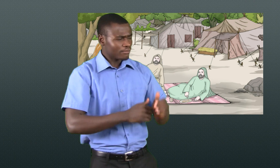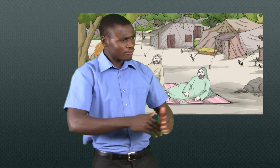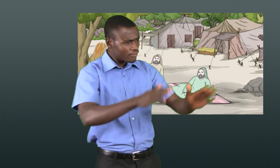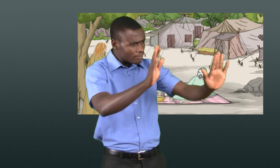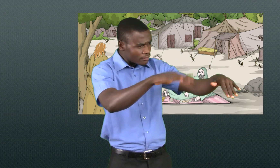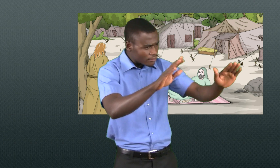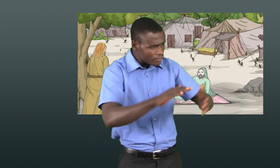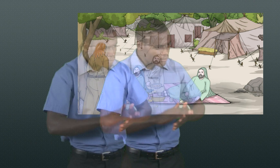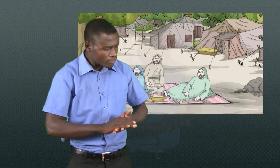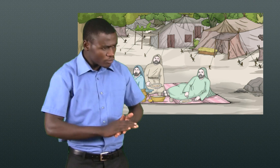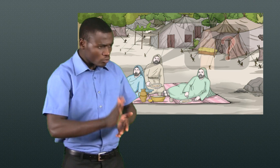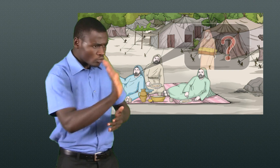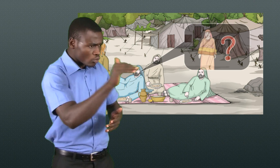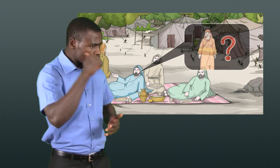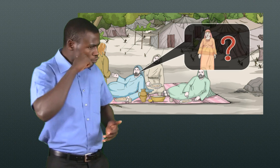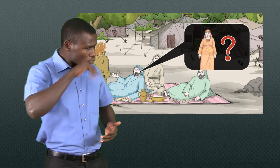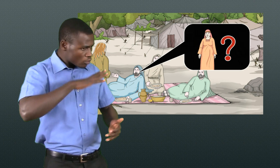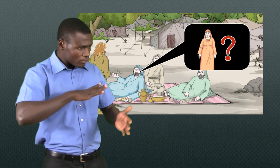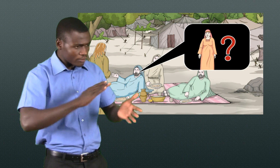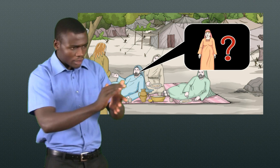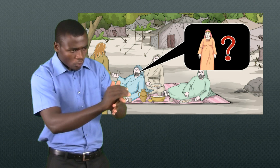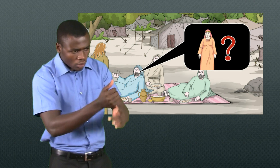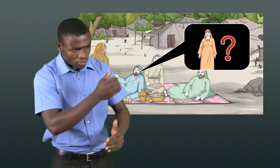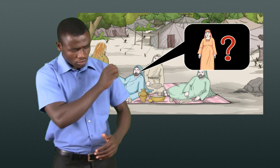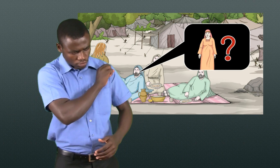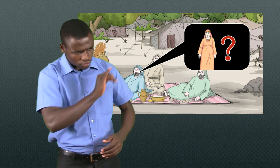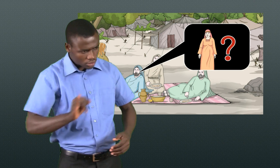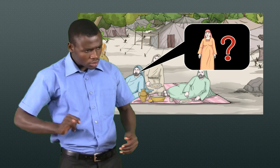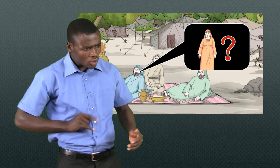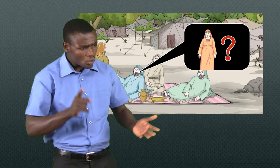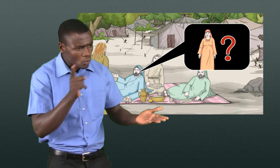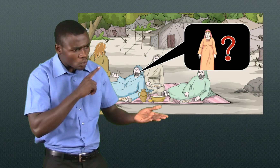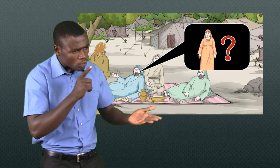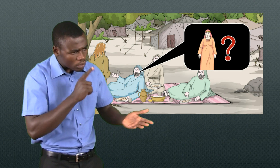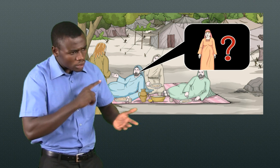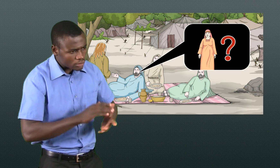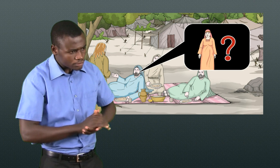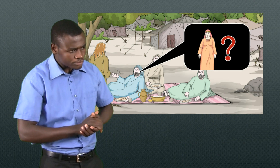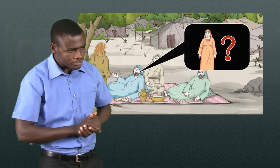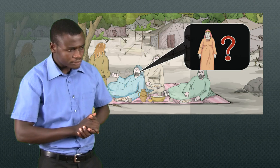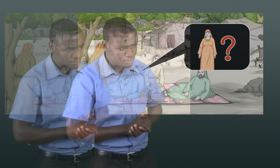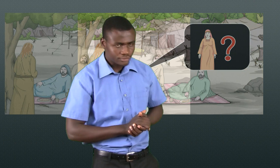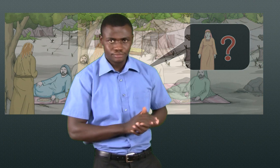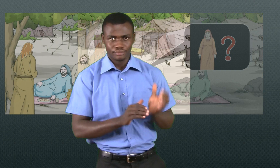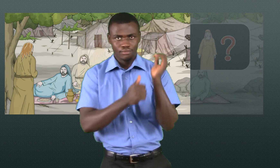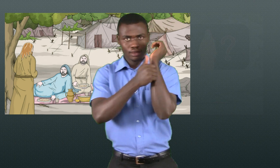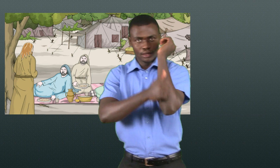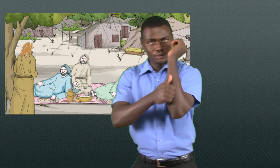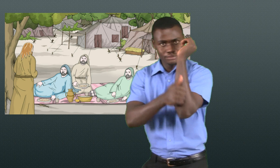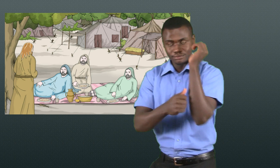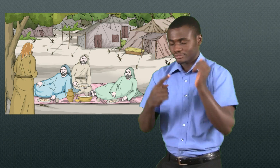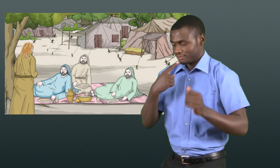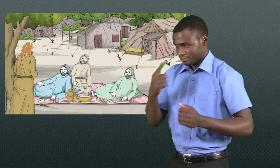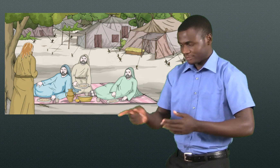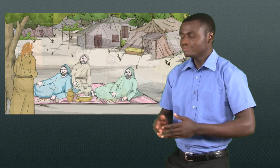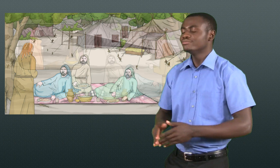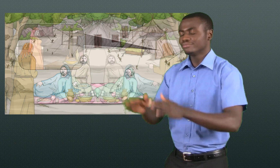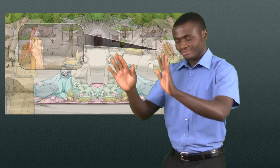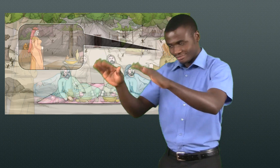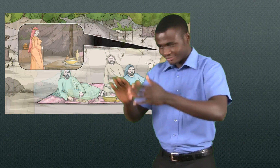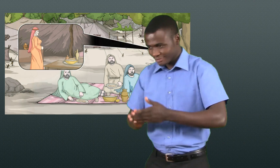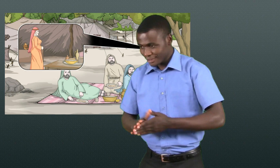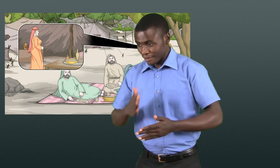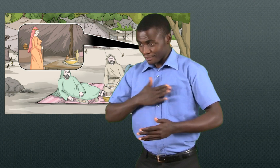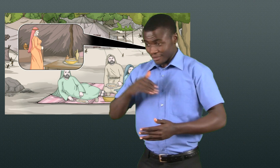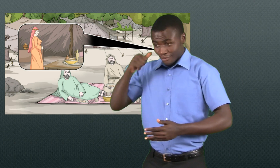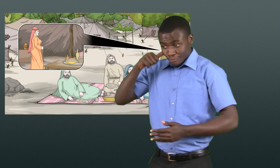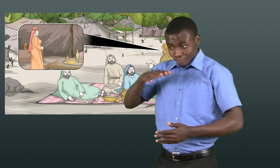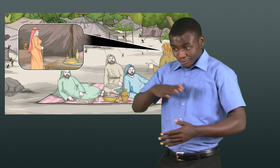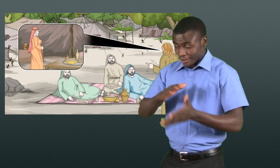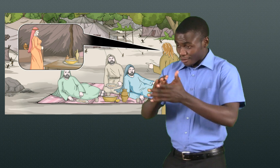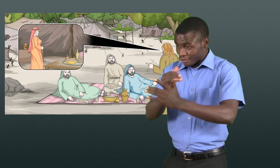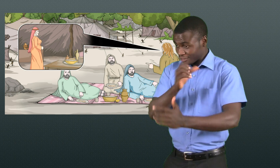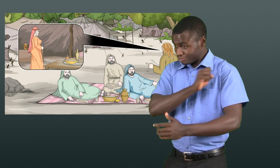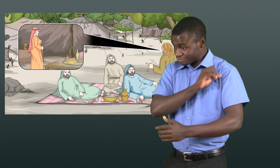“Where is your wife Sarah?” they asked.